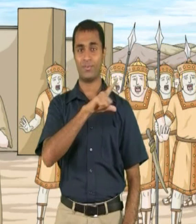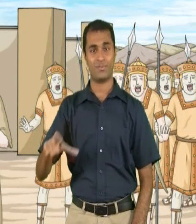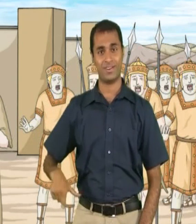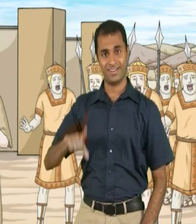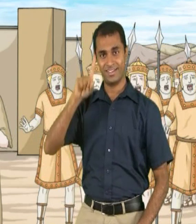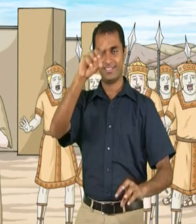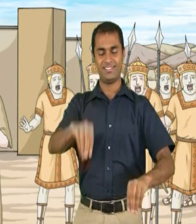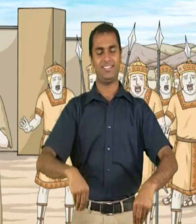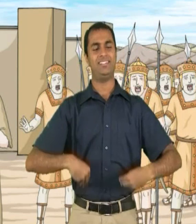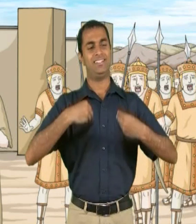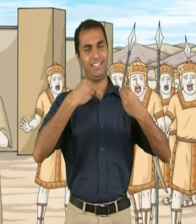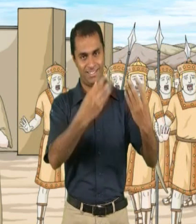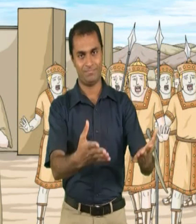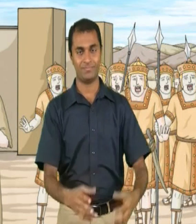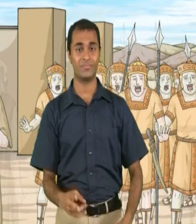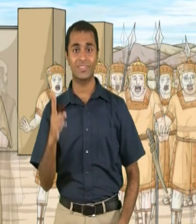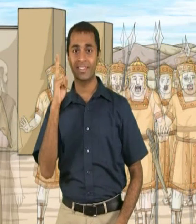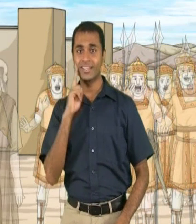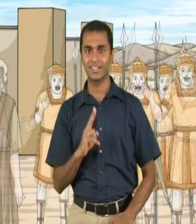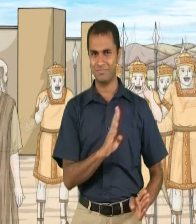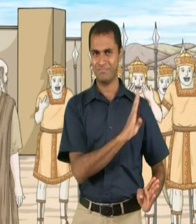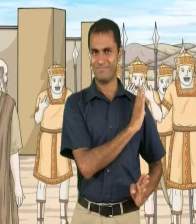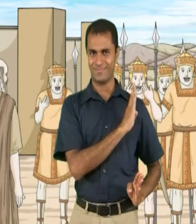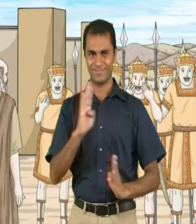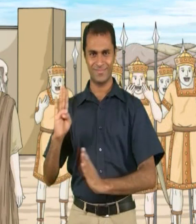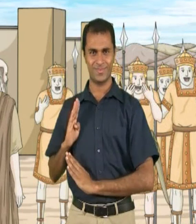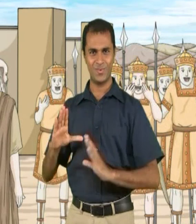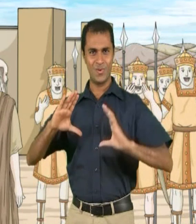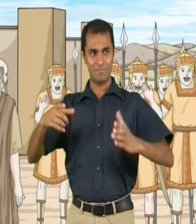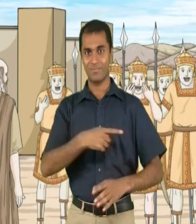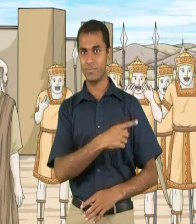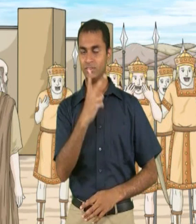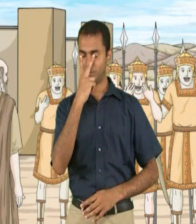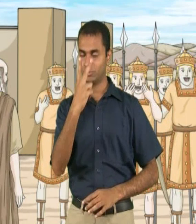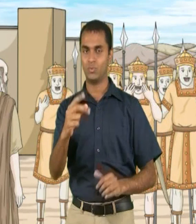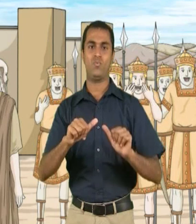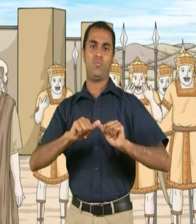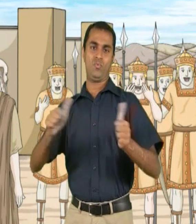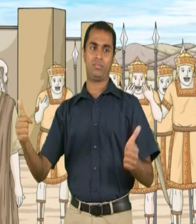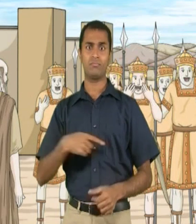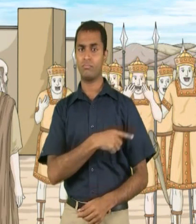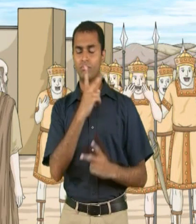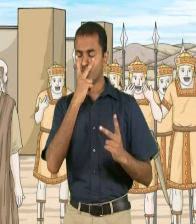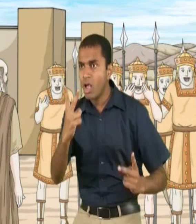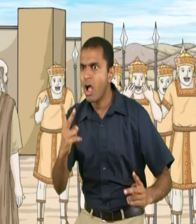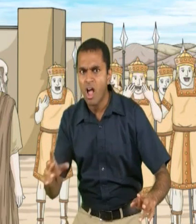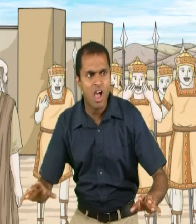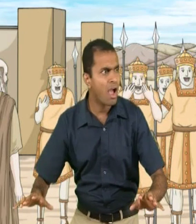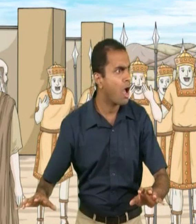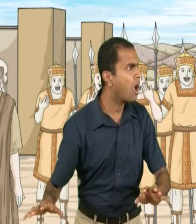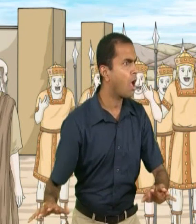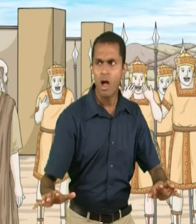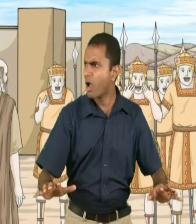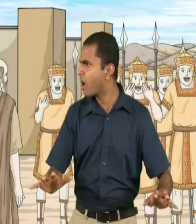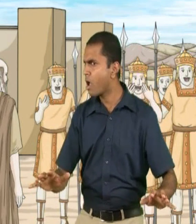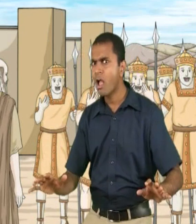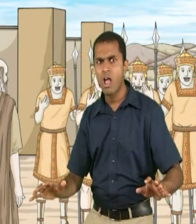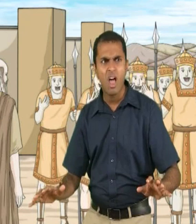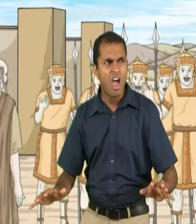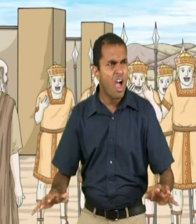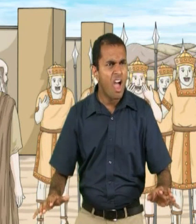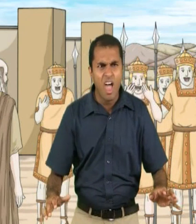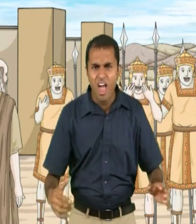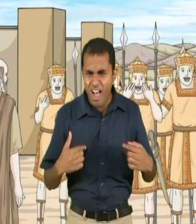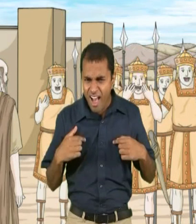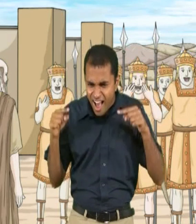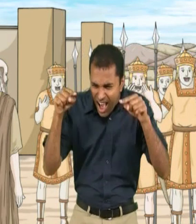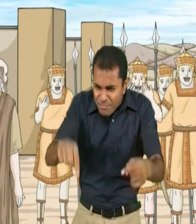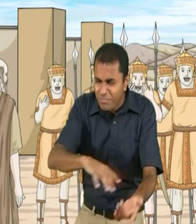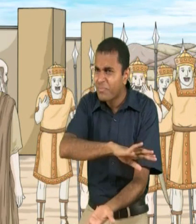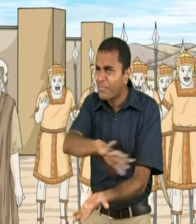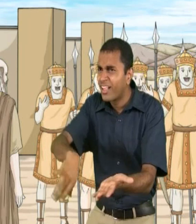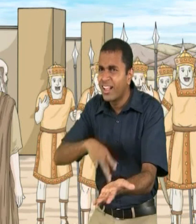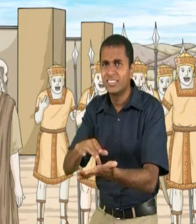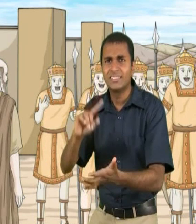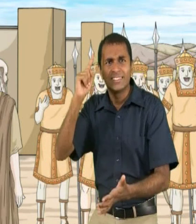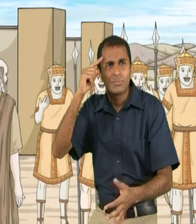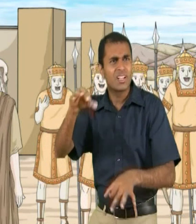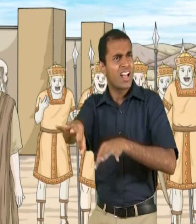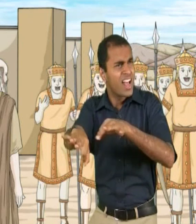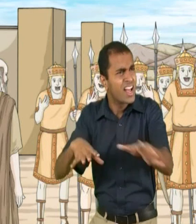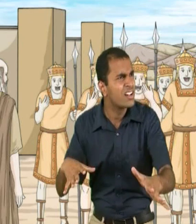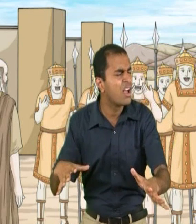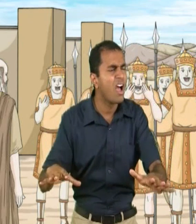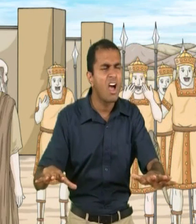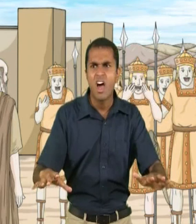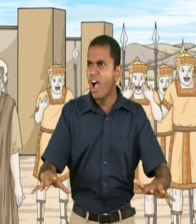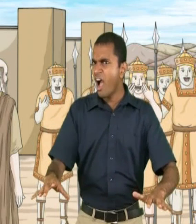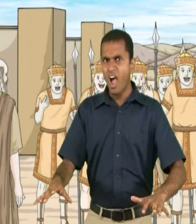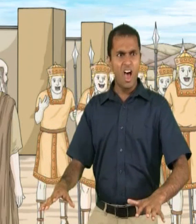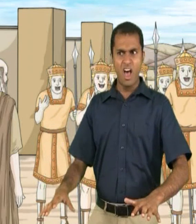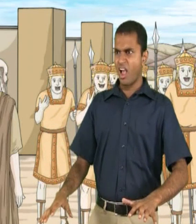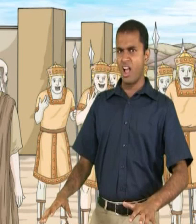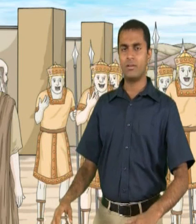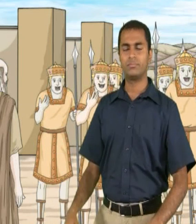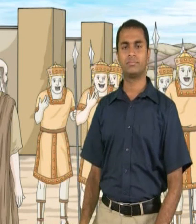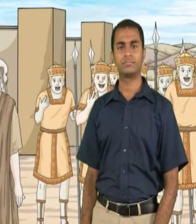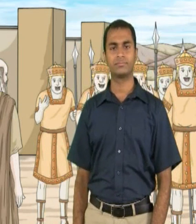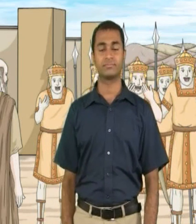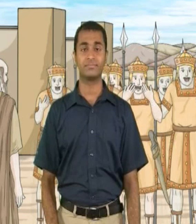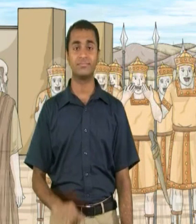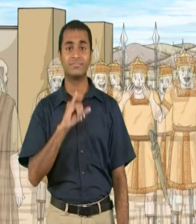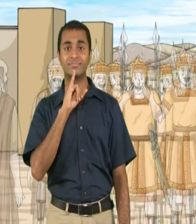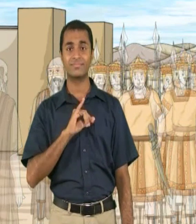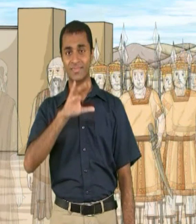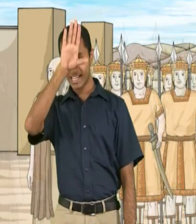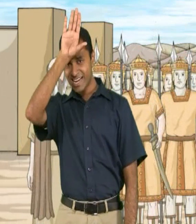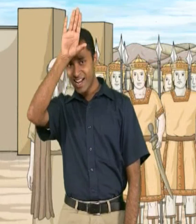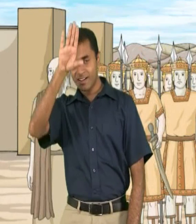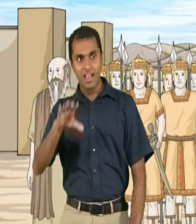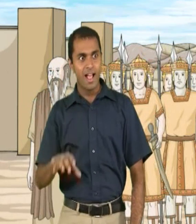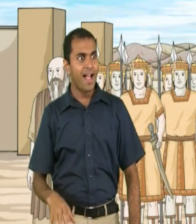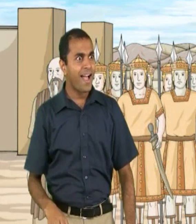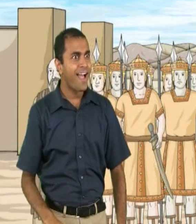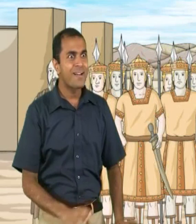Then the LORD opened their eyes, and they looked around and discovered that they were in Samaria.